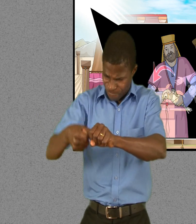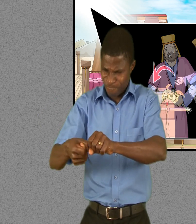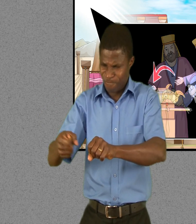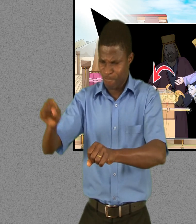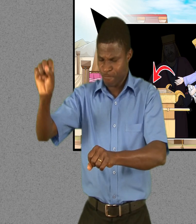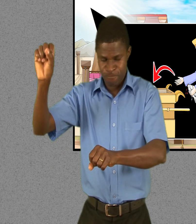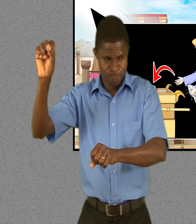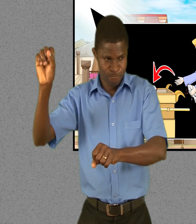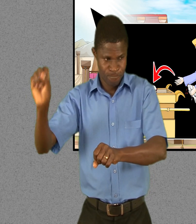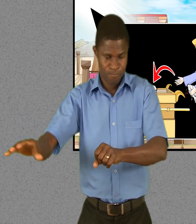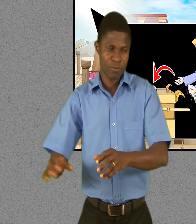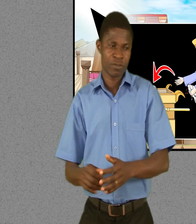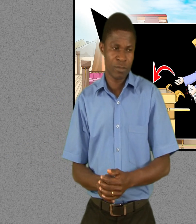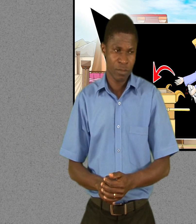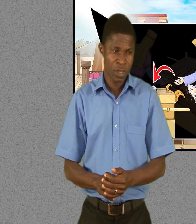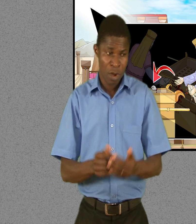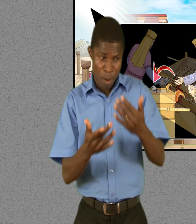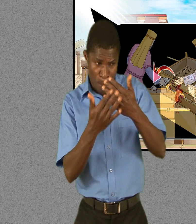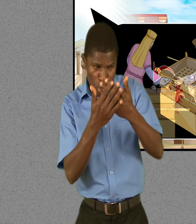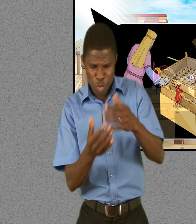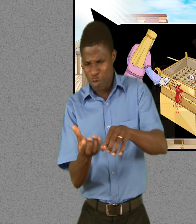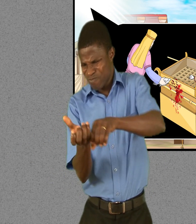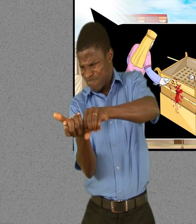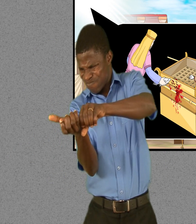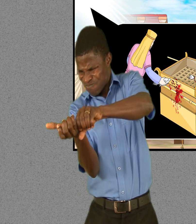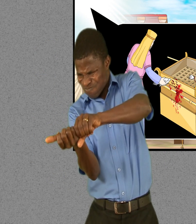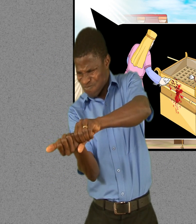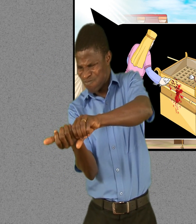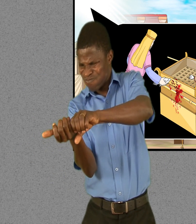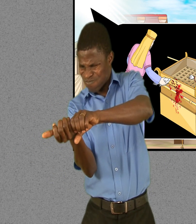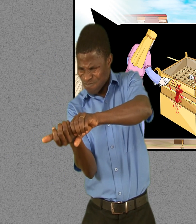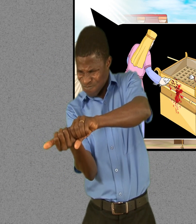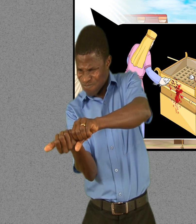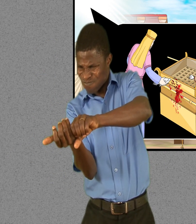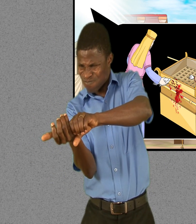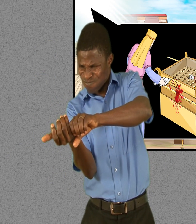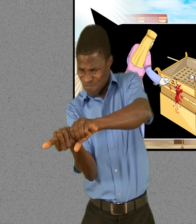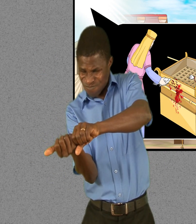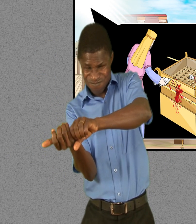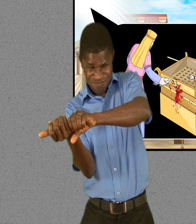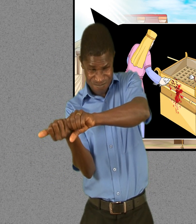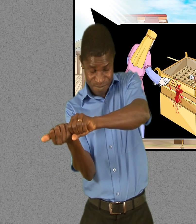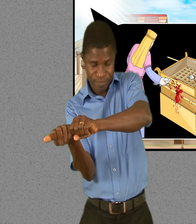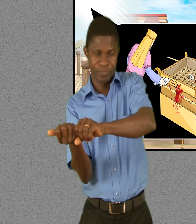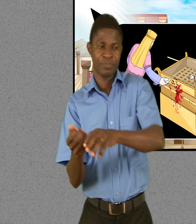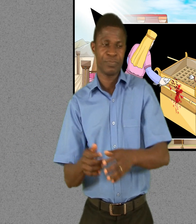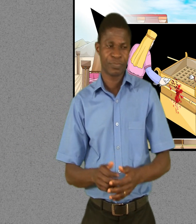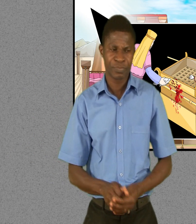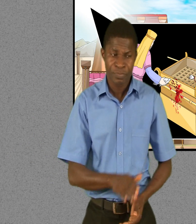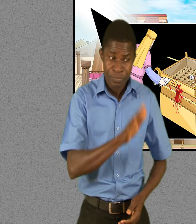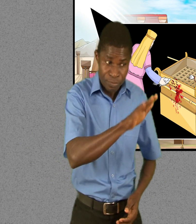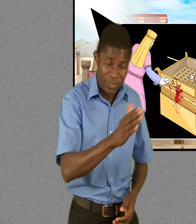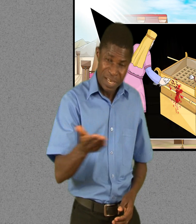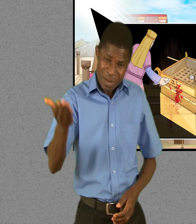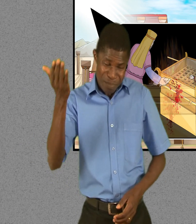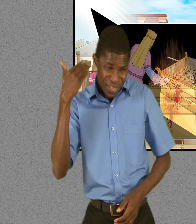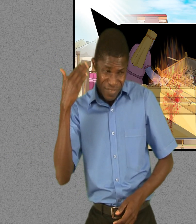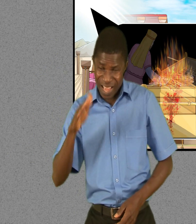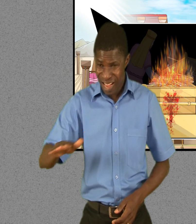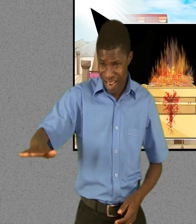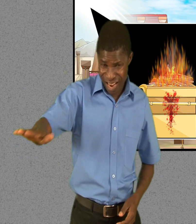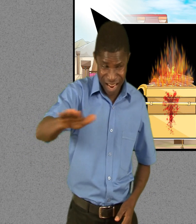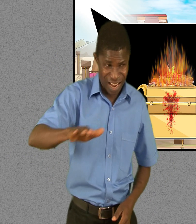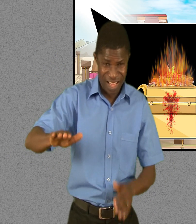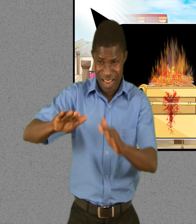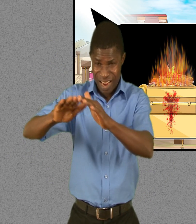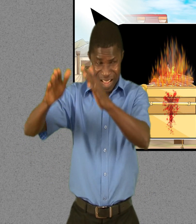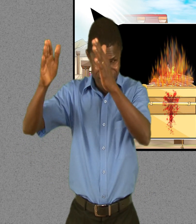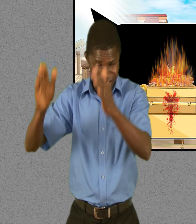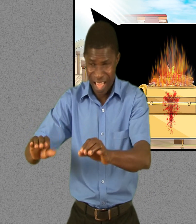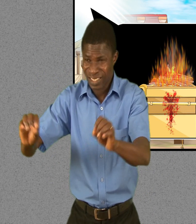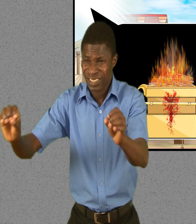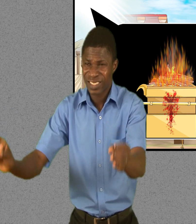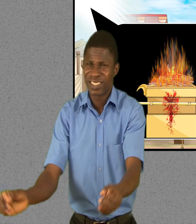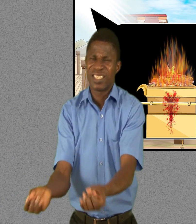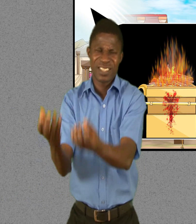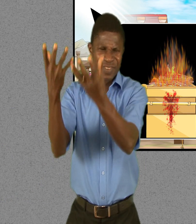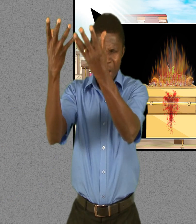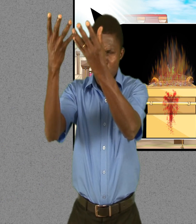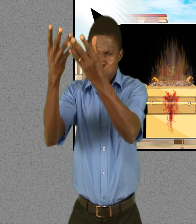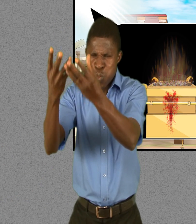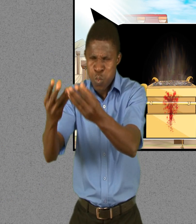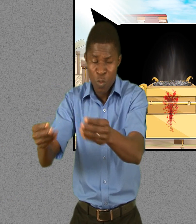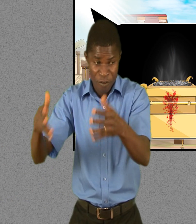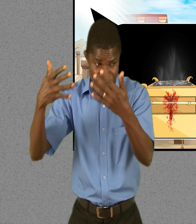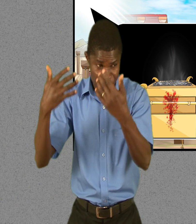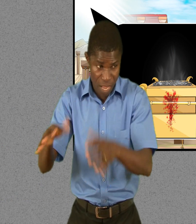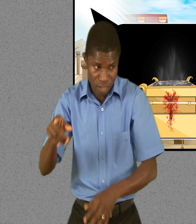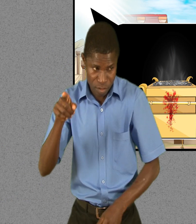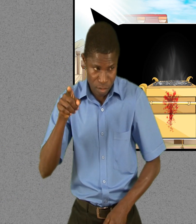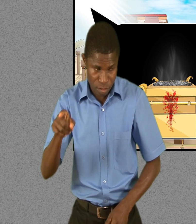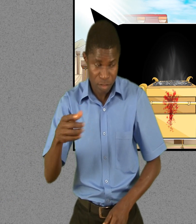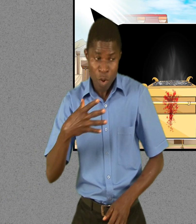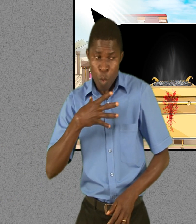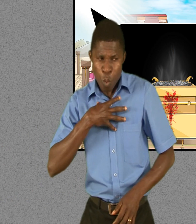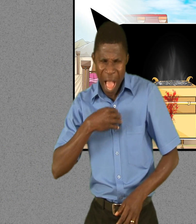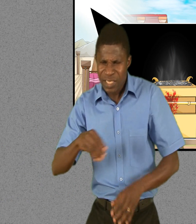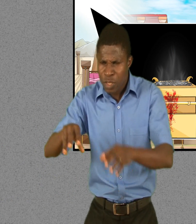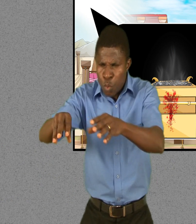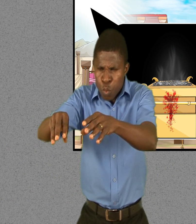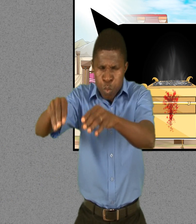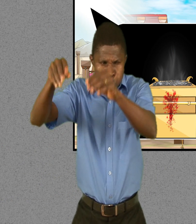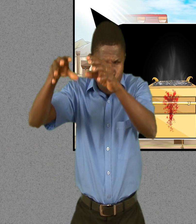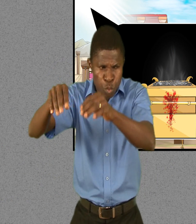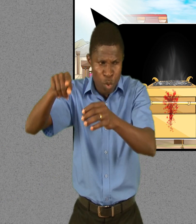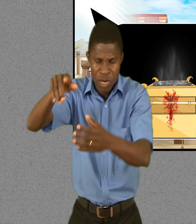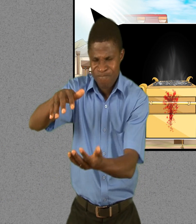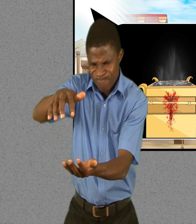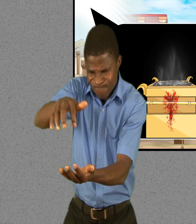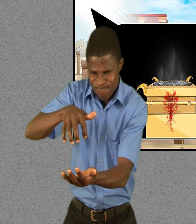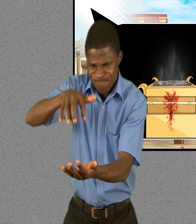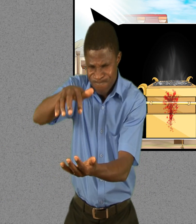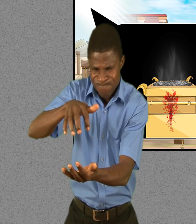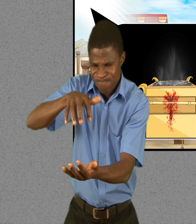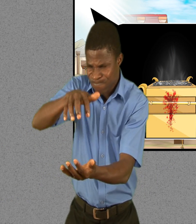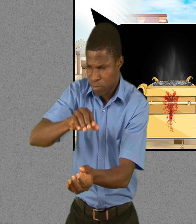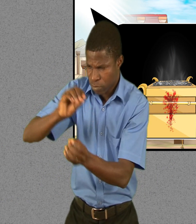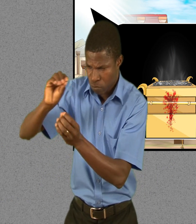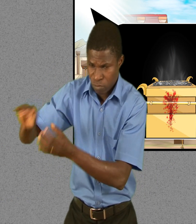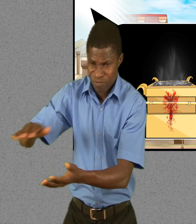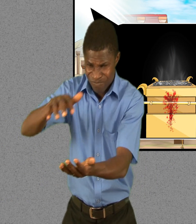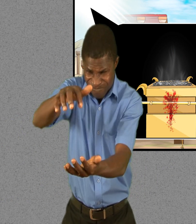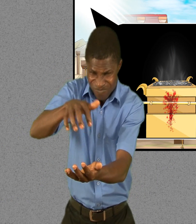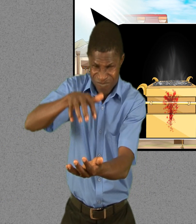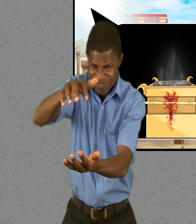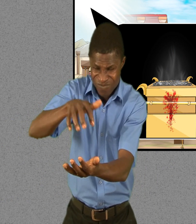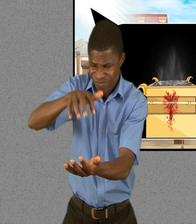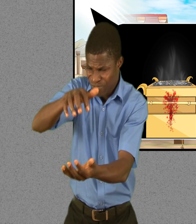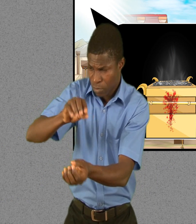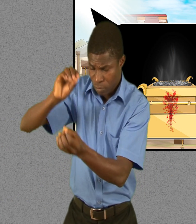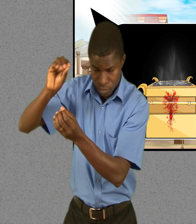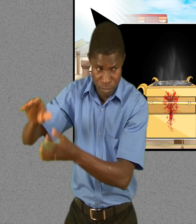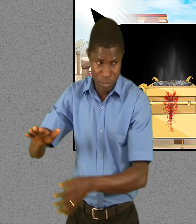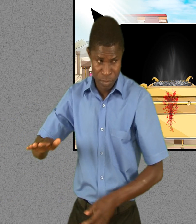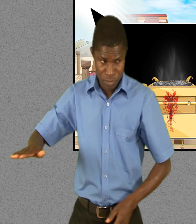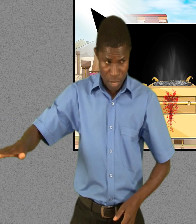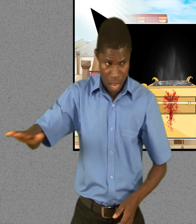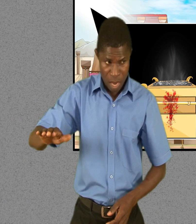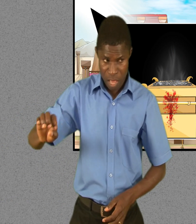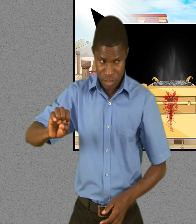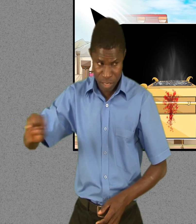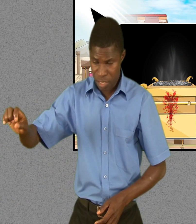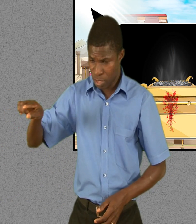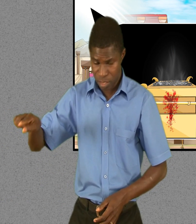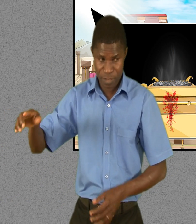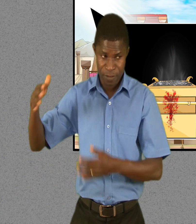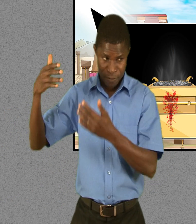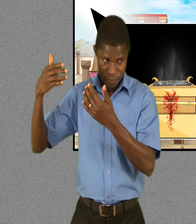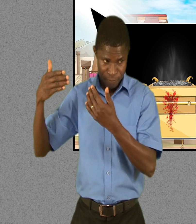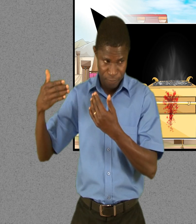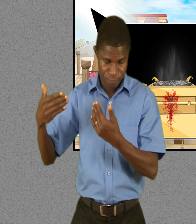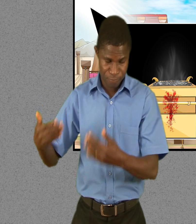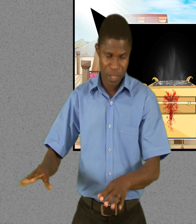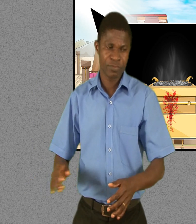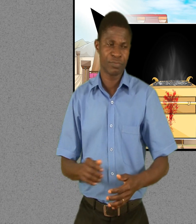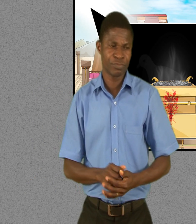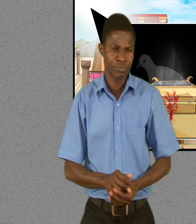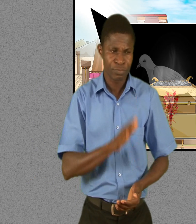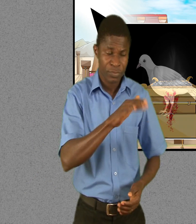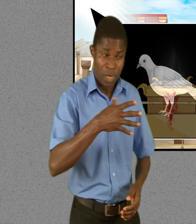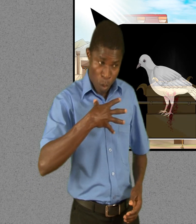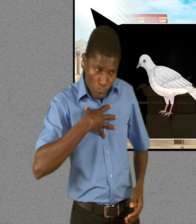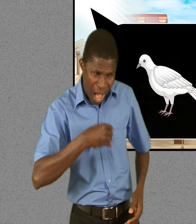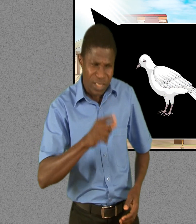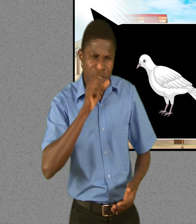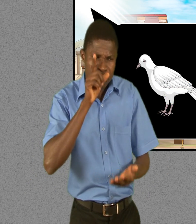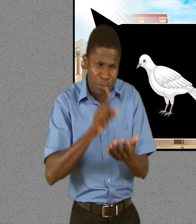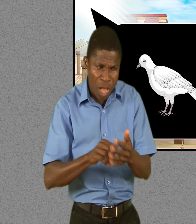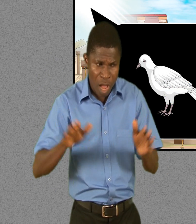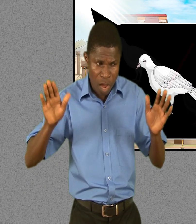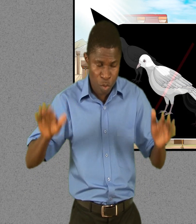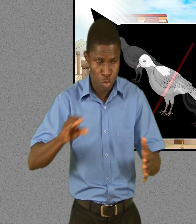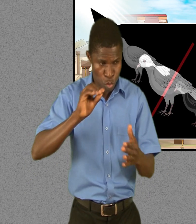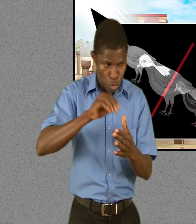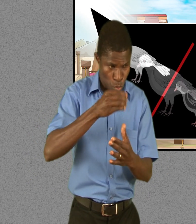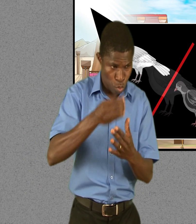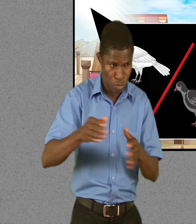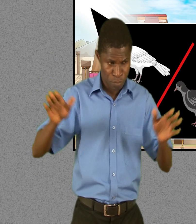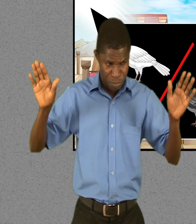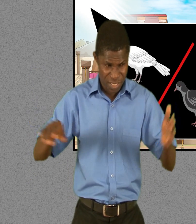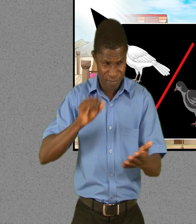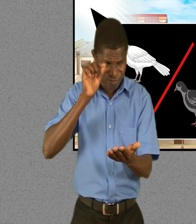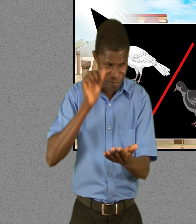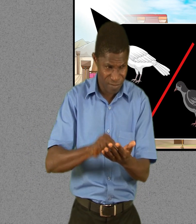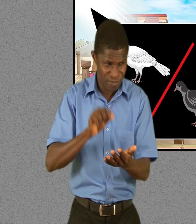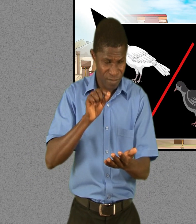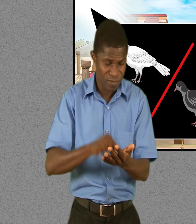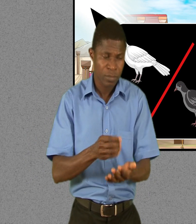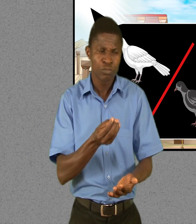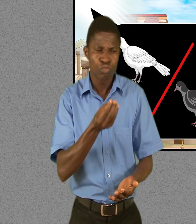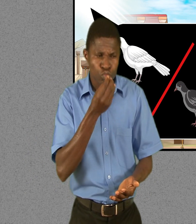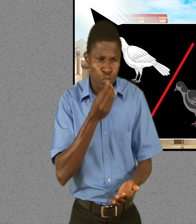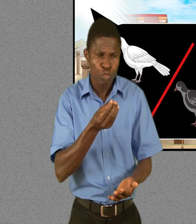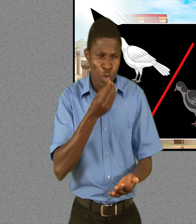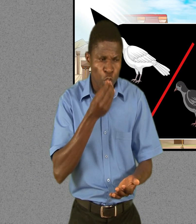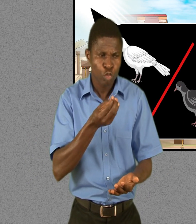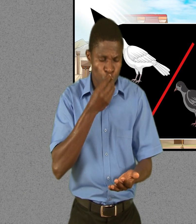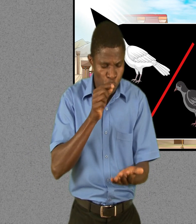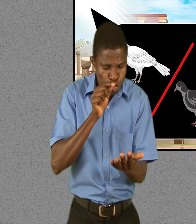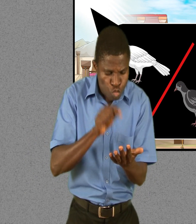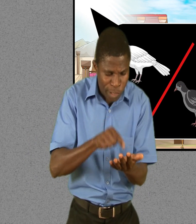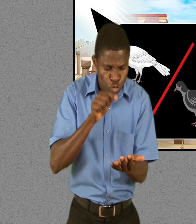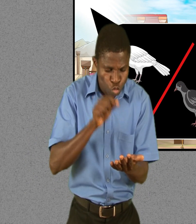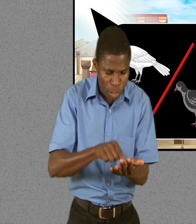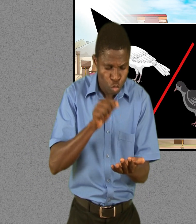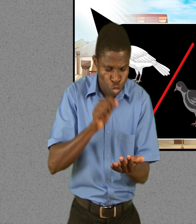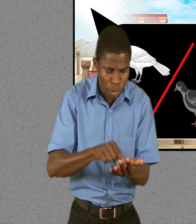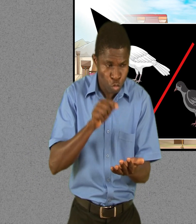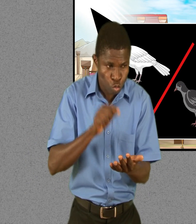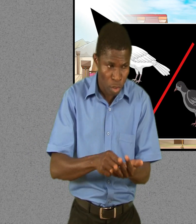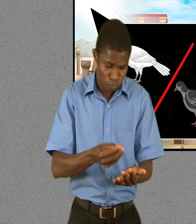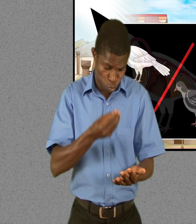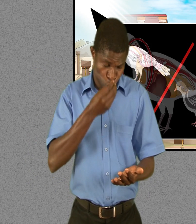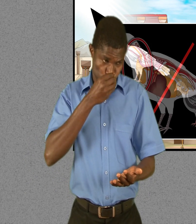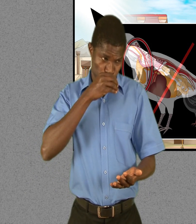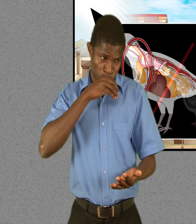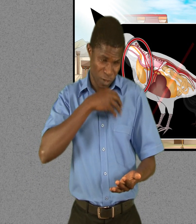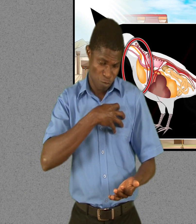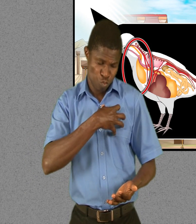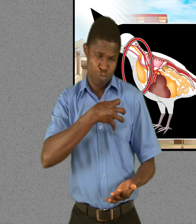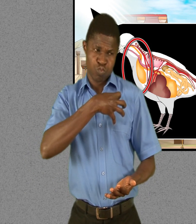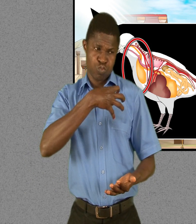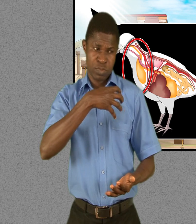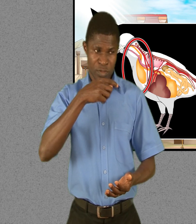its blood should be drained out on the side of the altar.